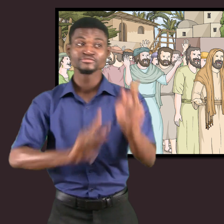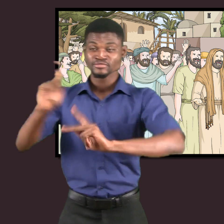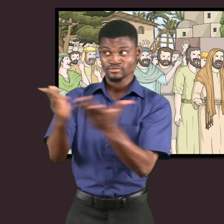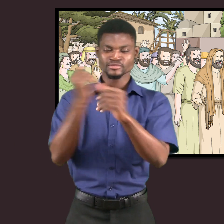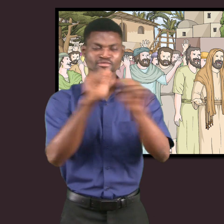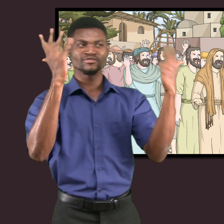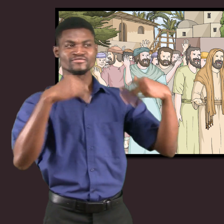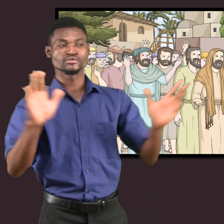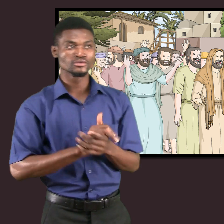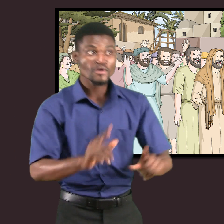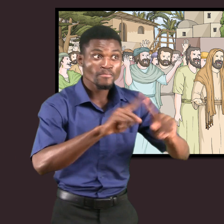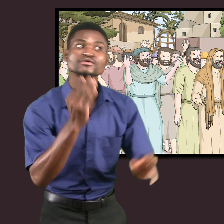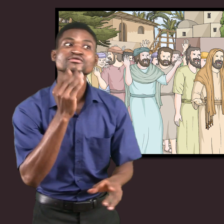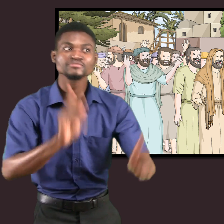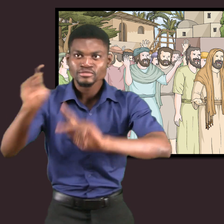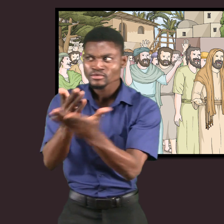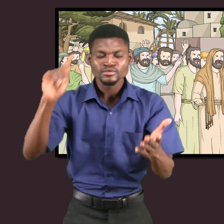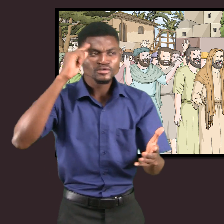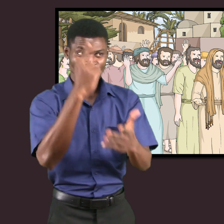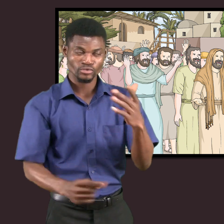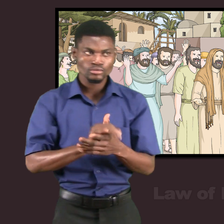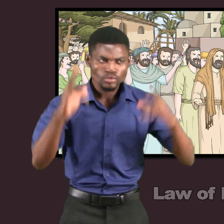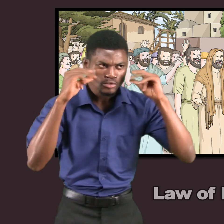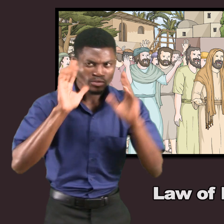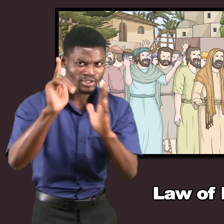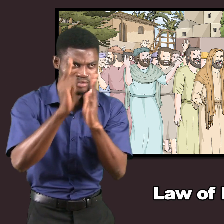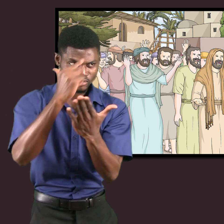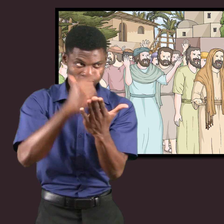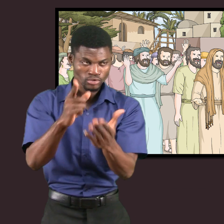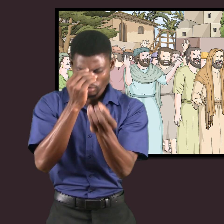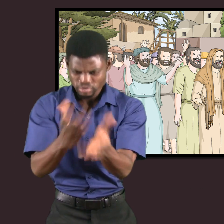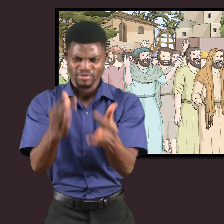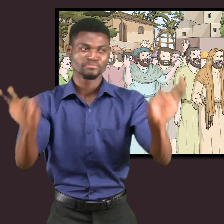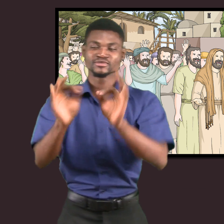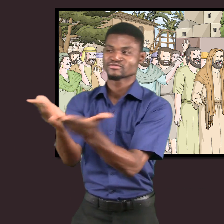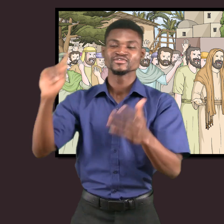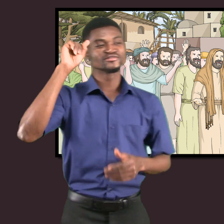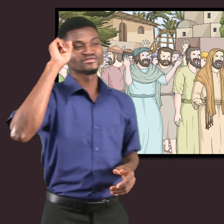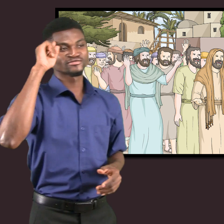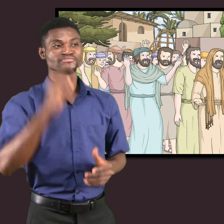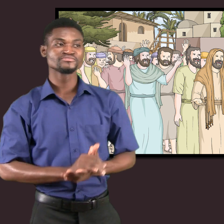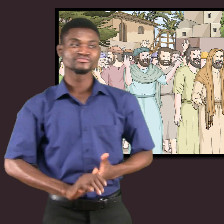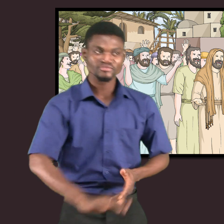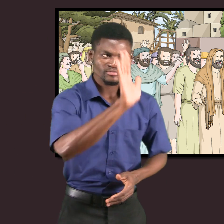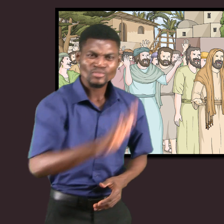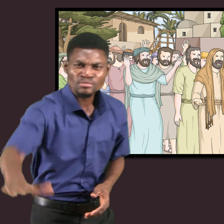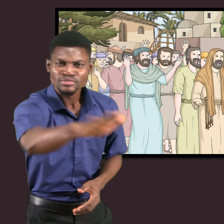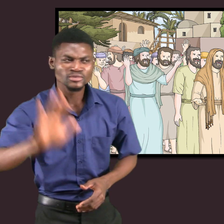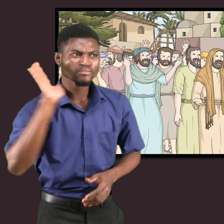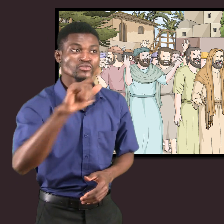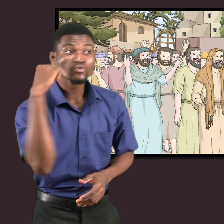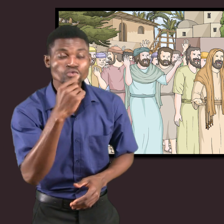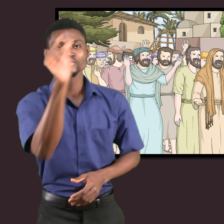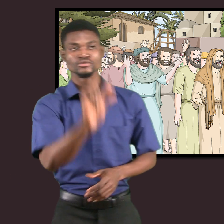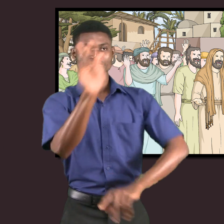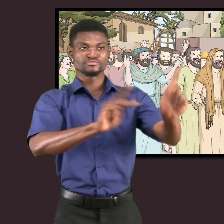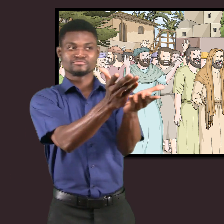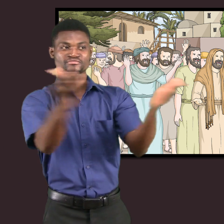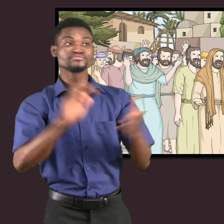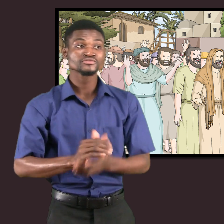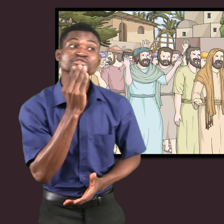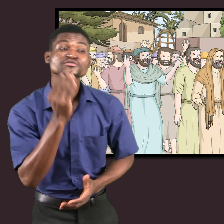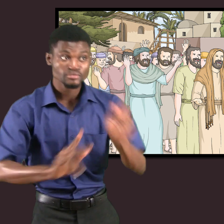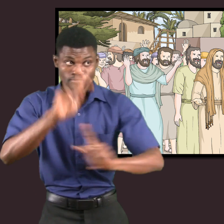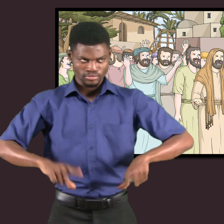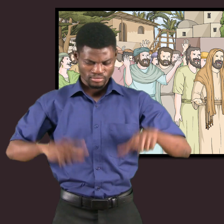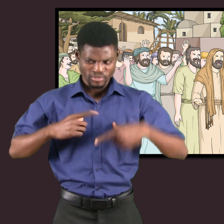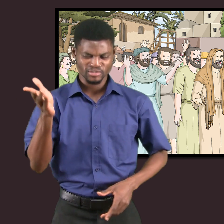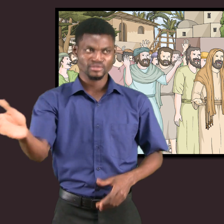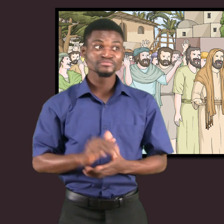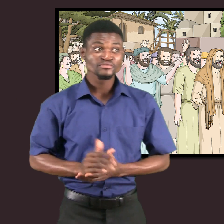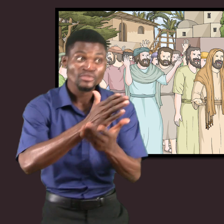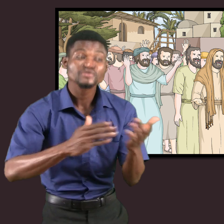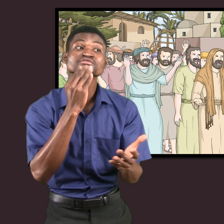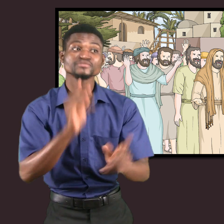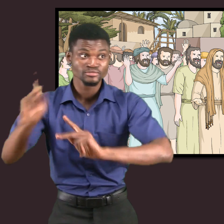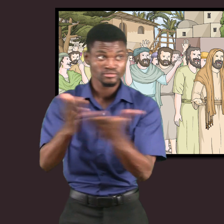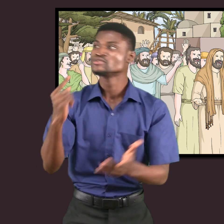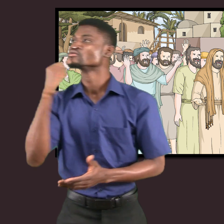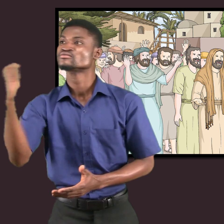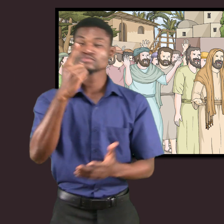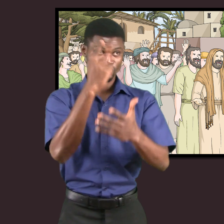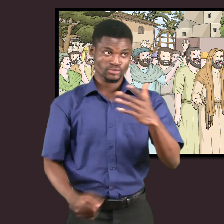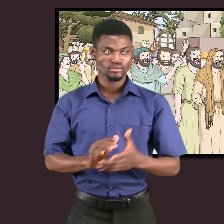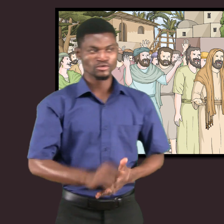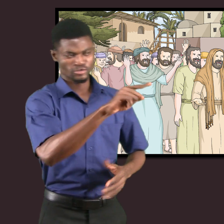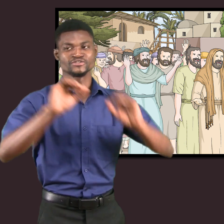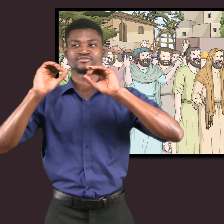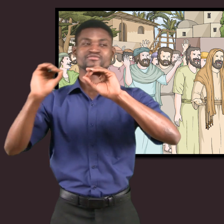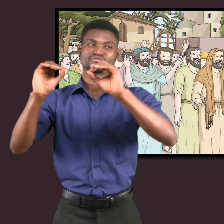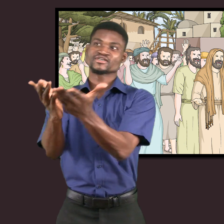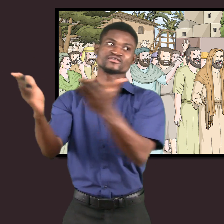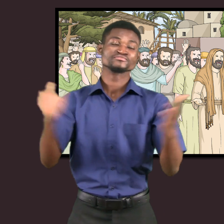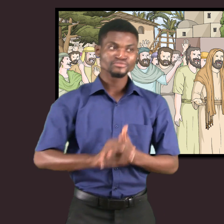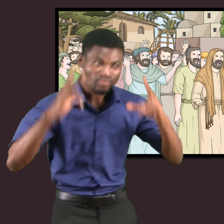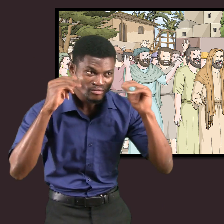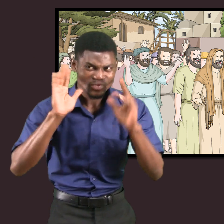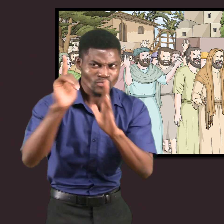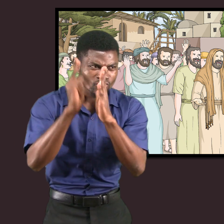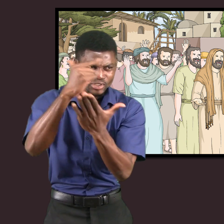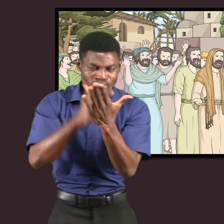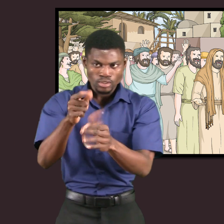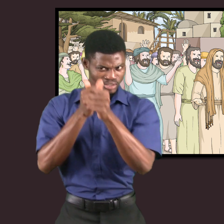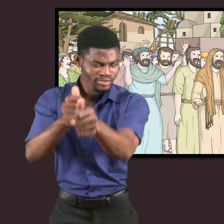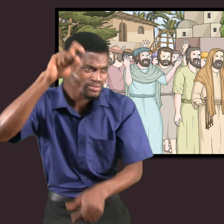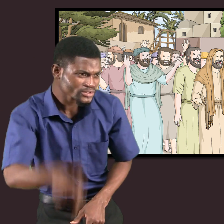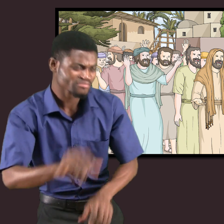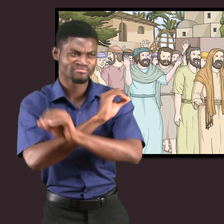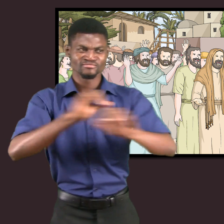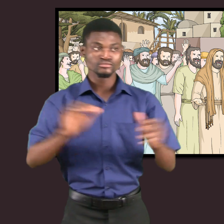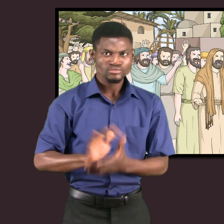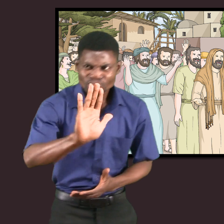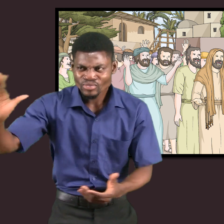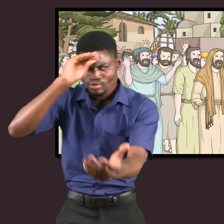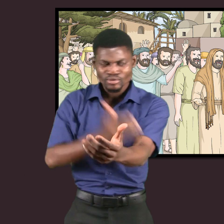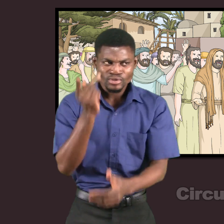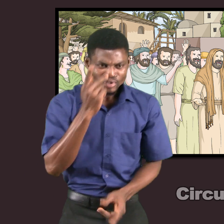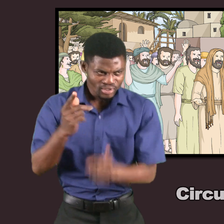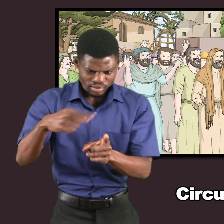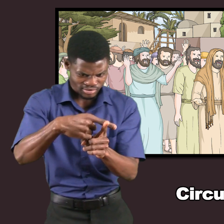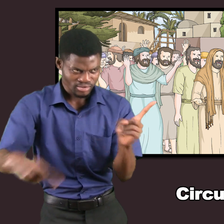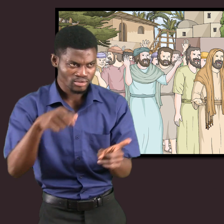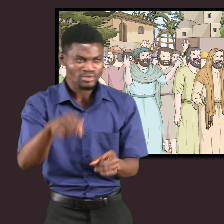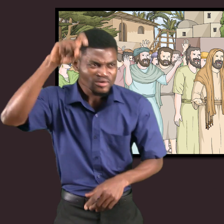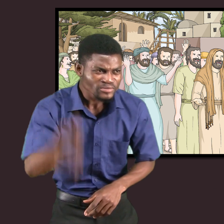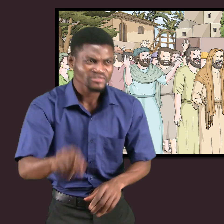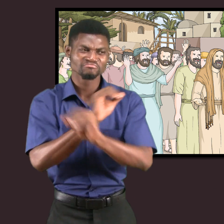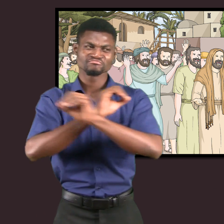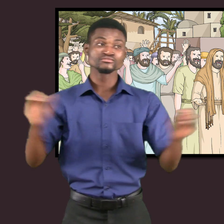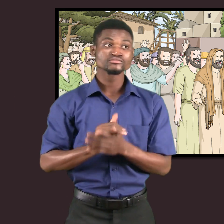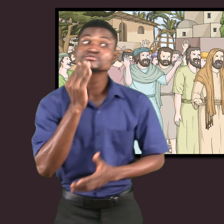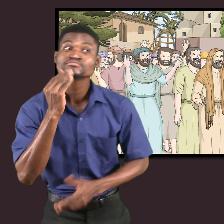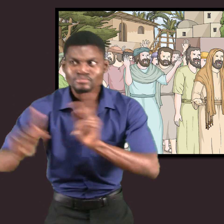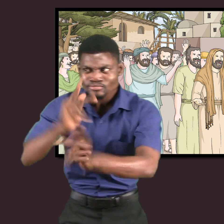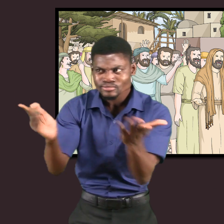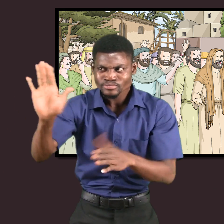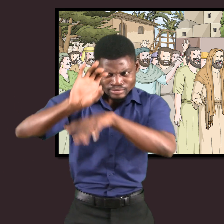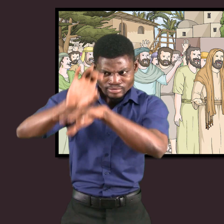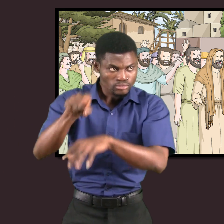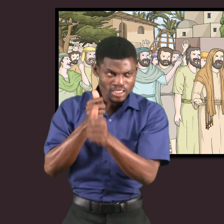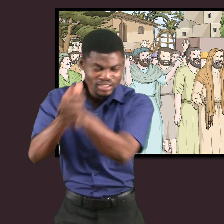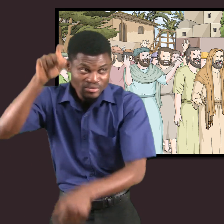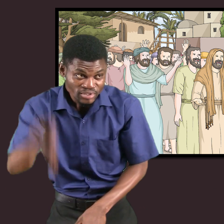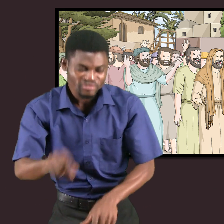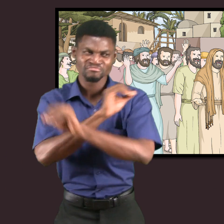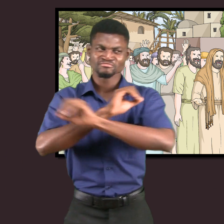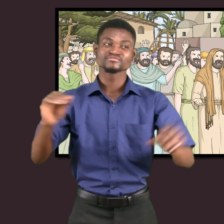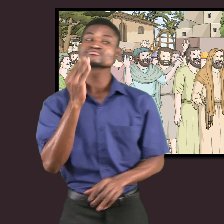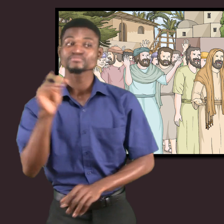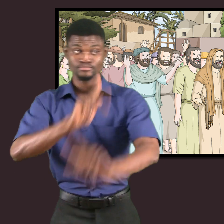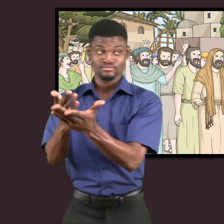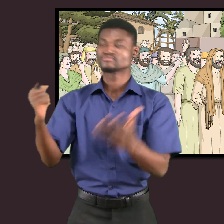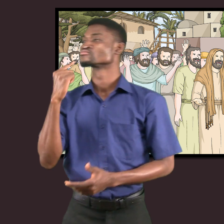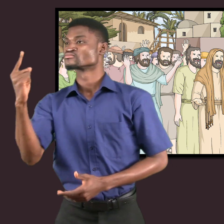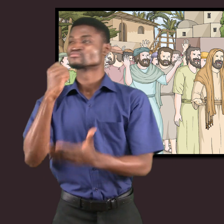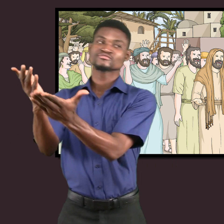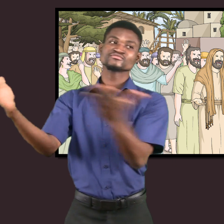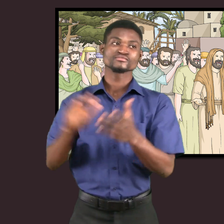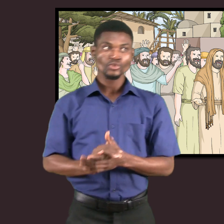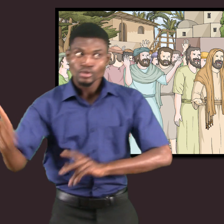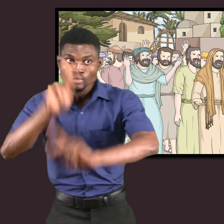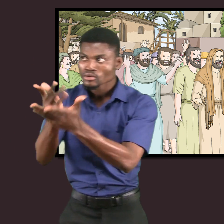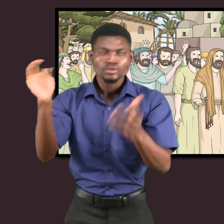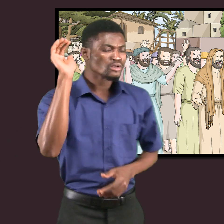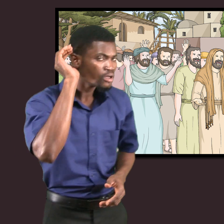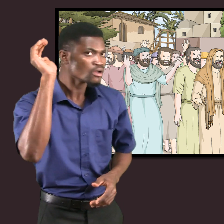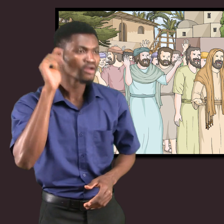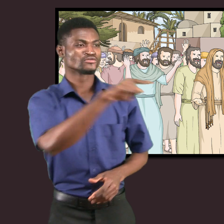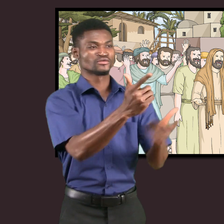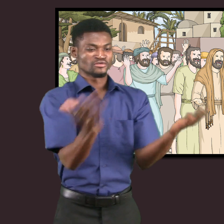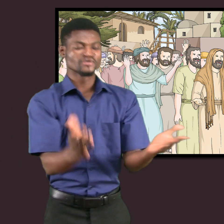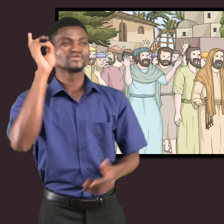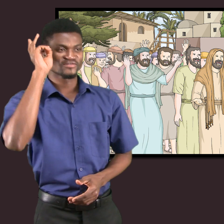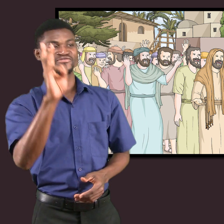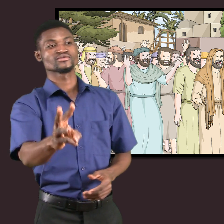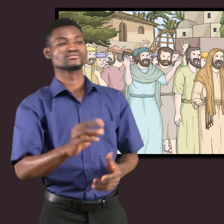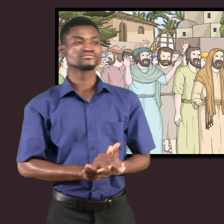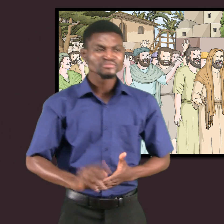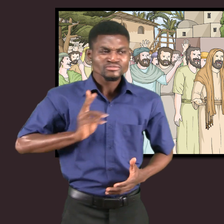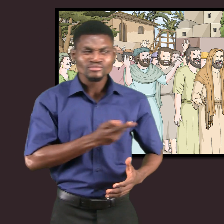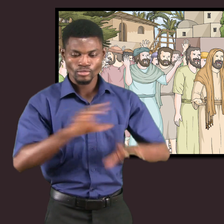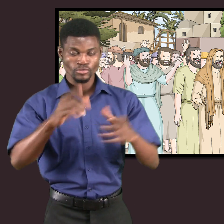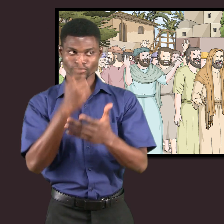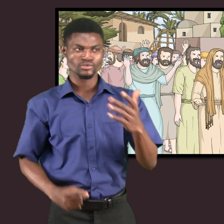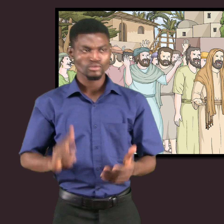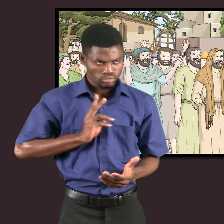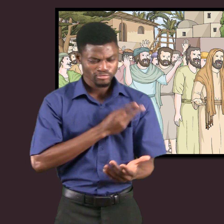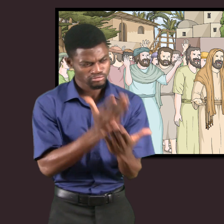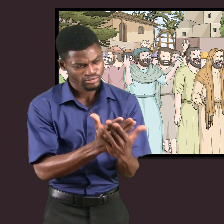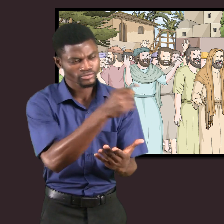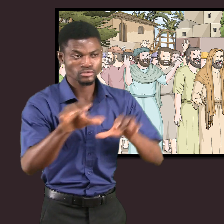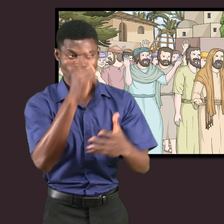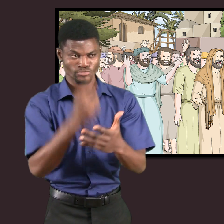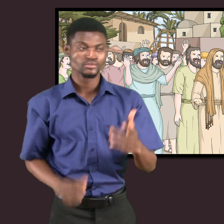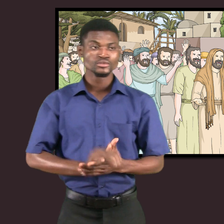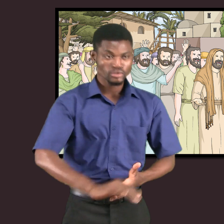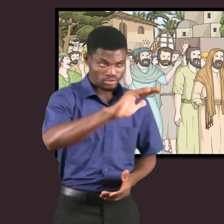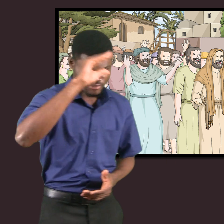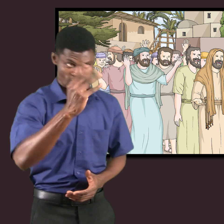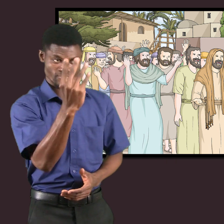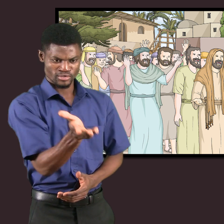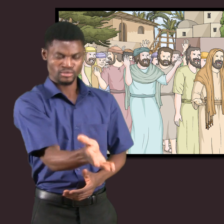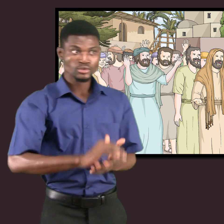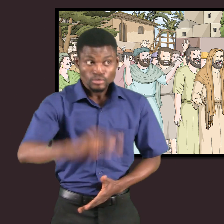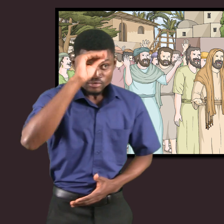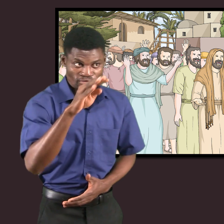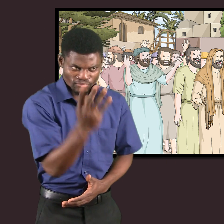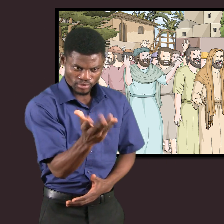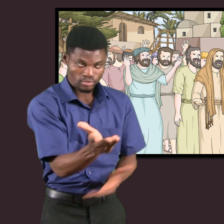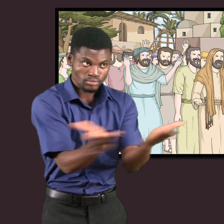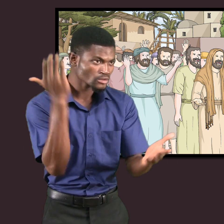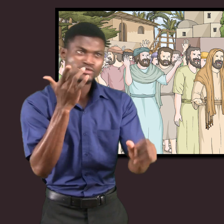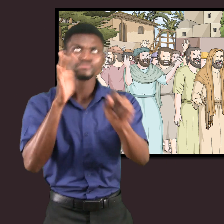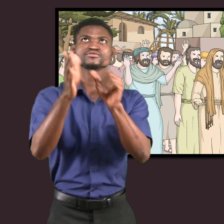But they are under the impression that you teach all the Jews who live among the Gentiles to forsake Moses, telling them not to circumcise their children or observe our customs. What then should we do? They will certainly hear that you have come. Therefore do what we advise you.